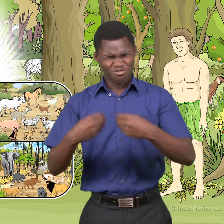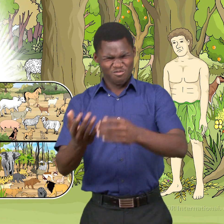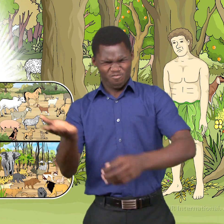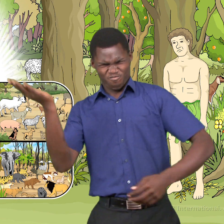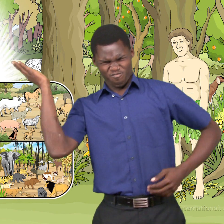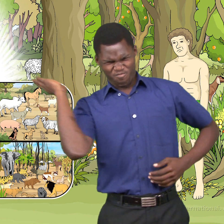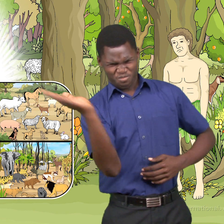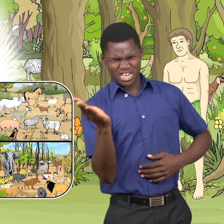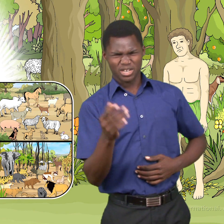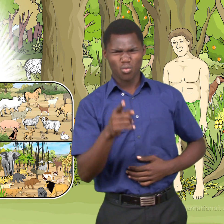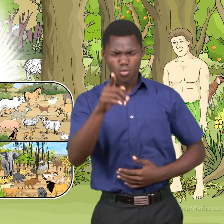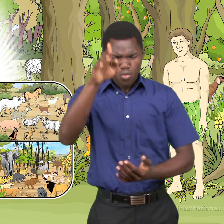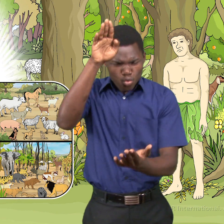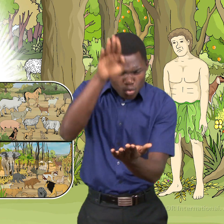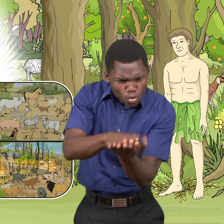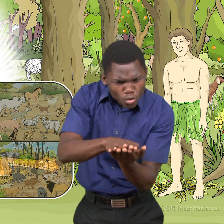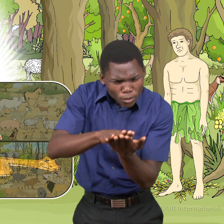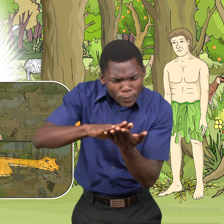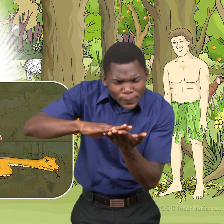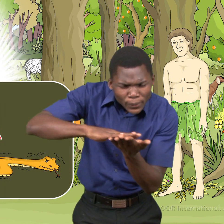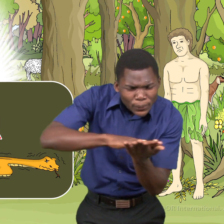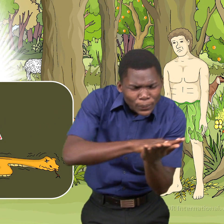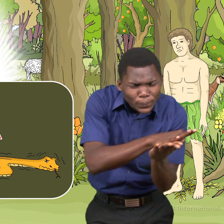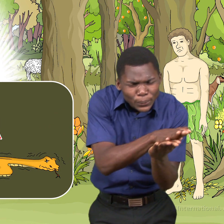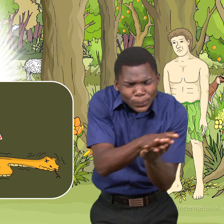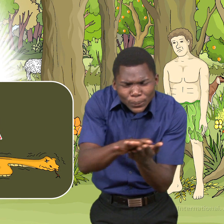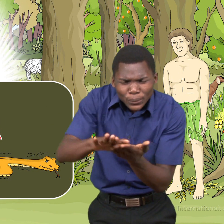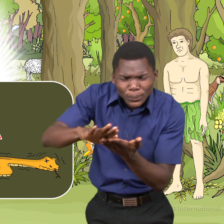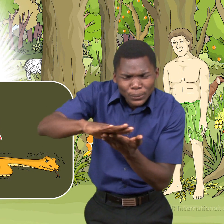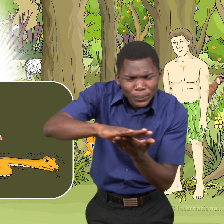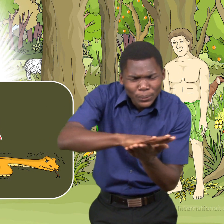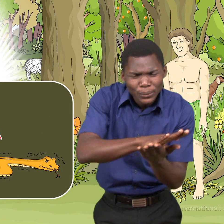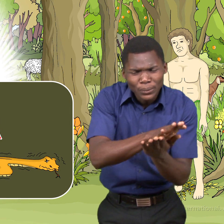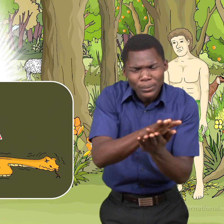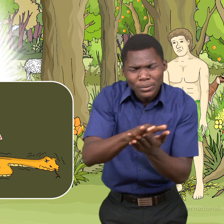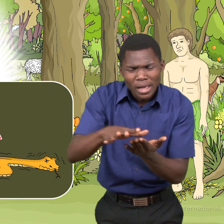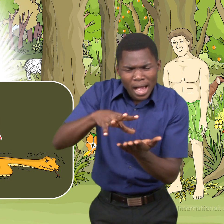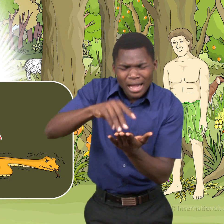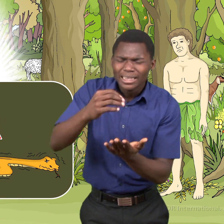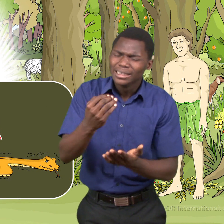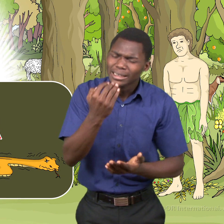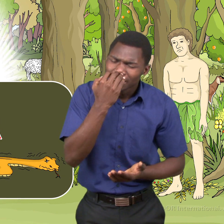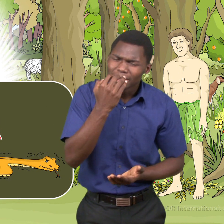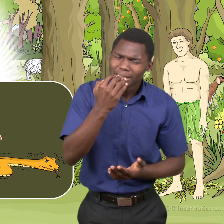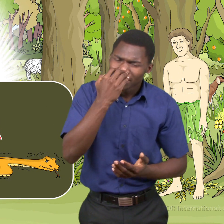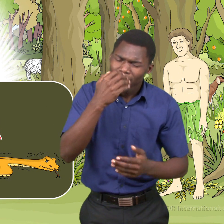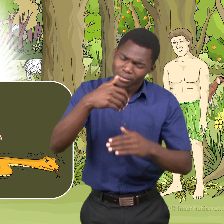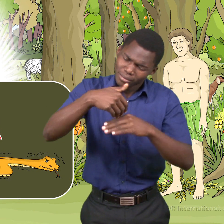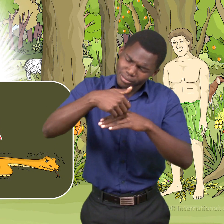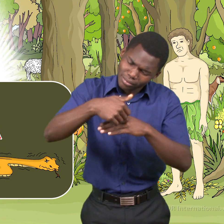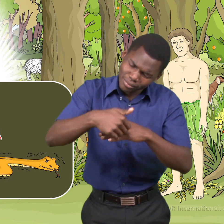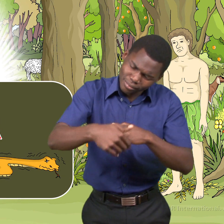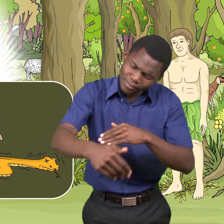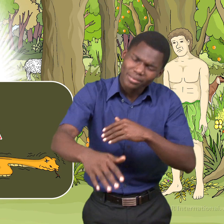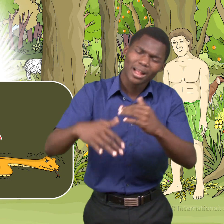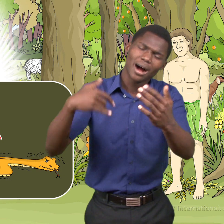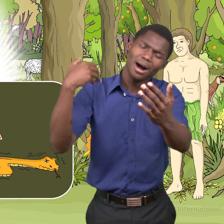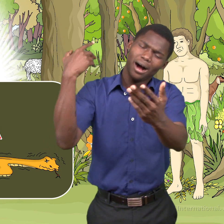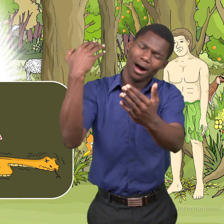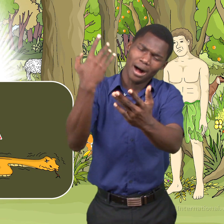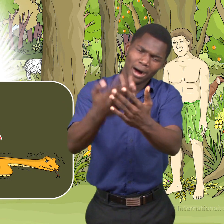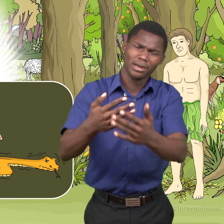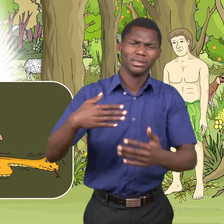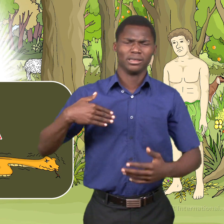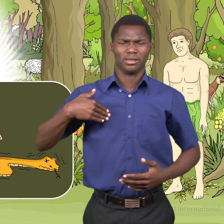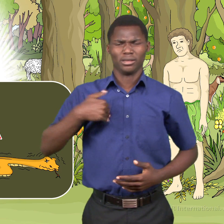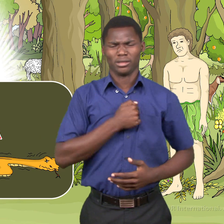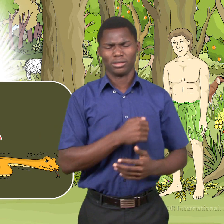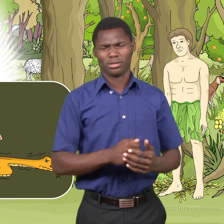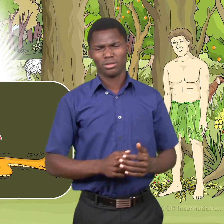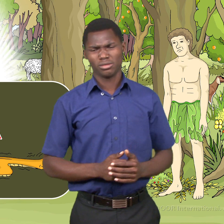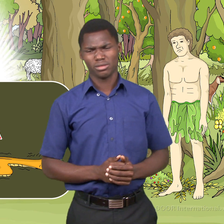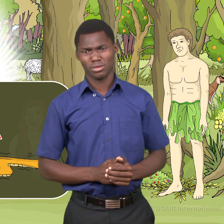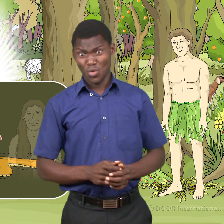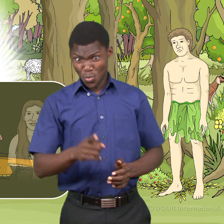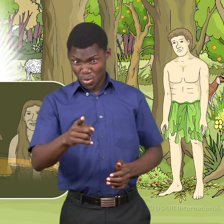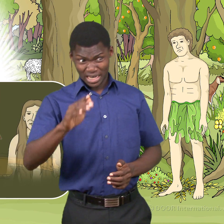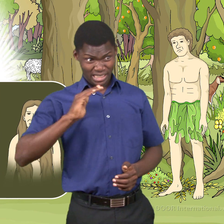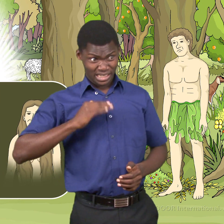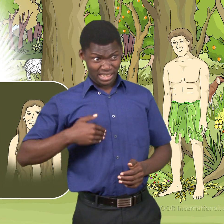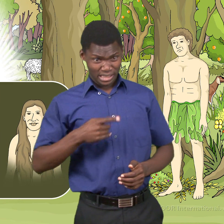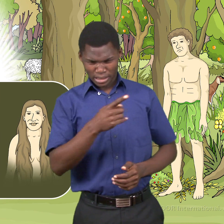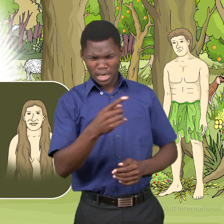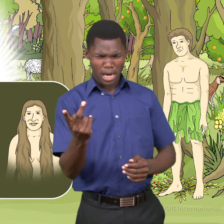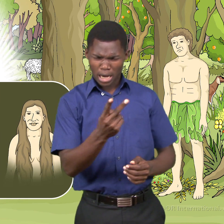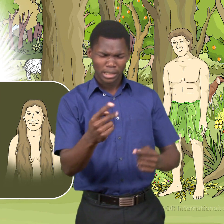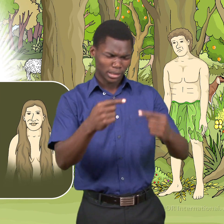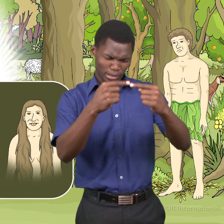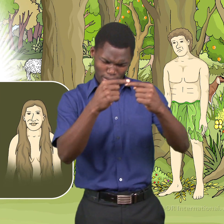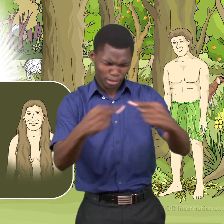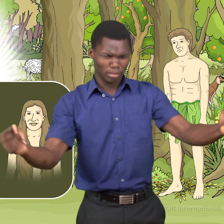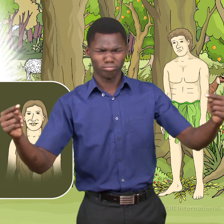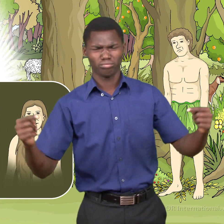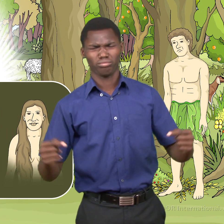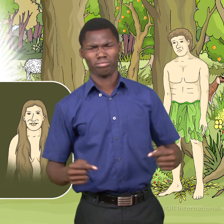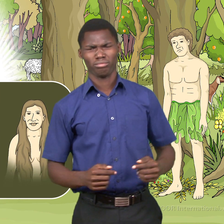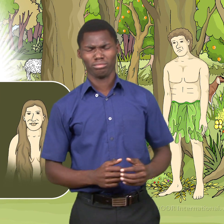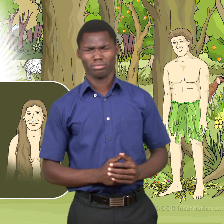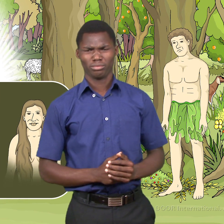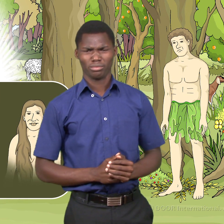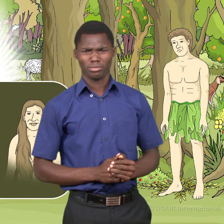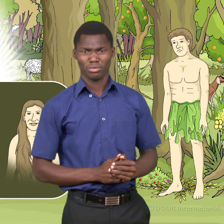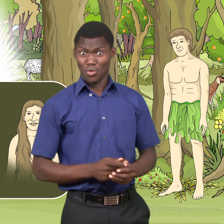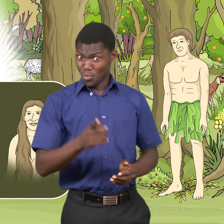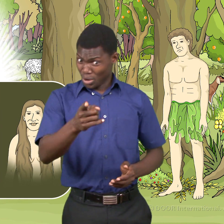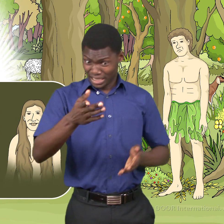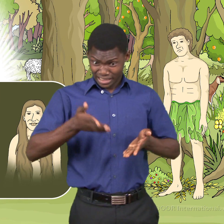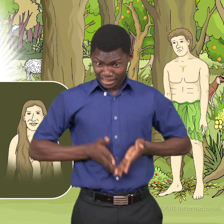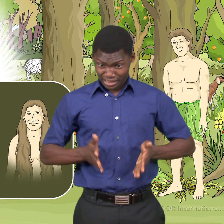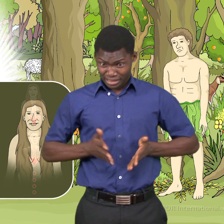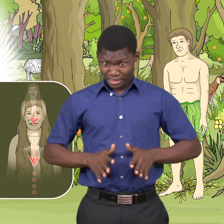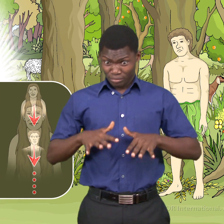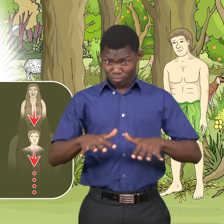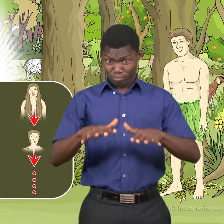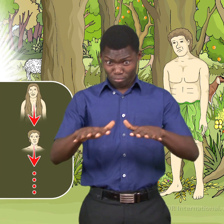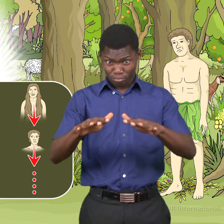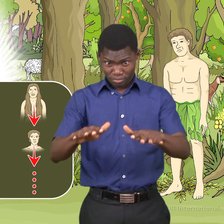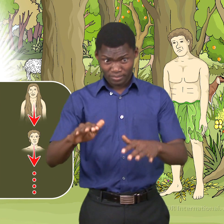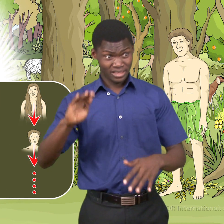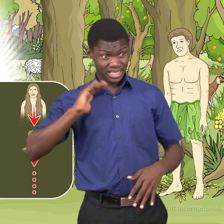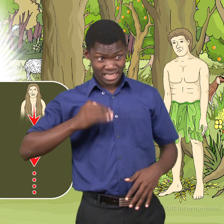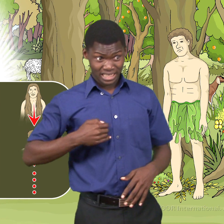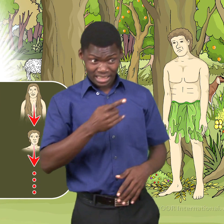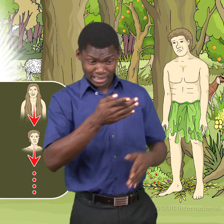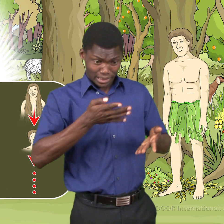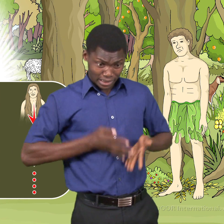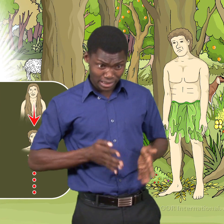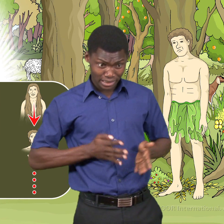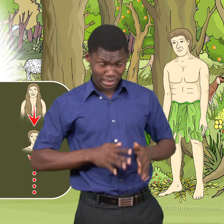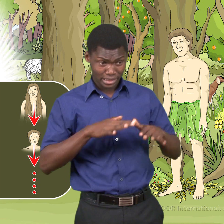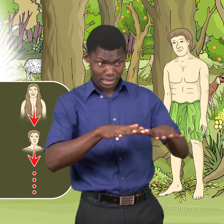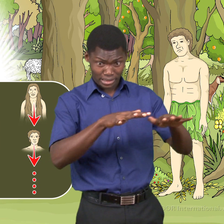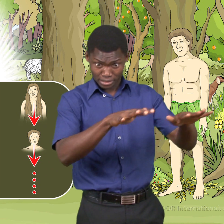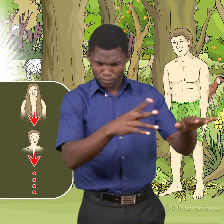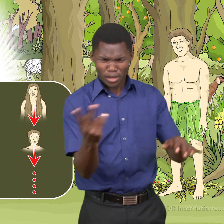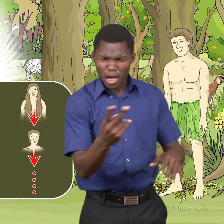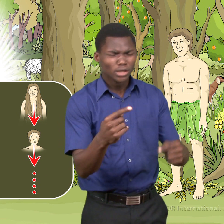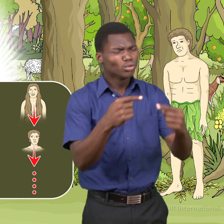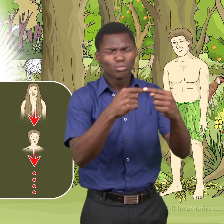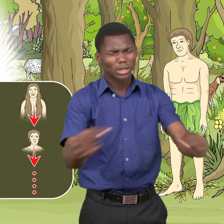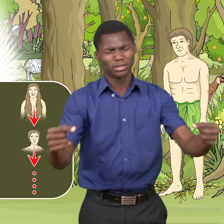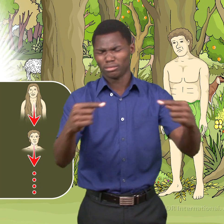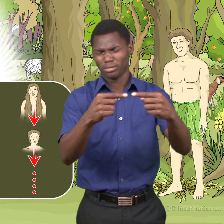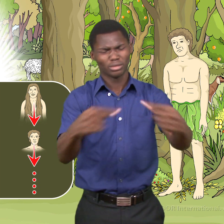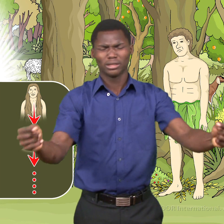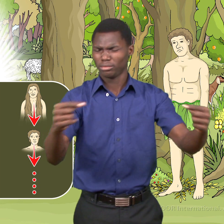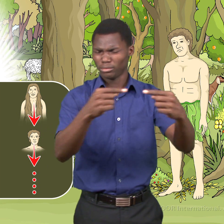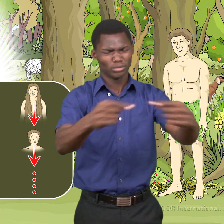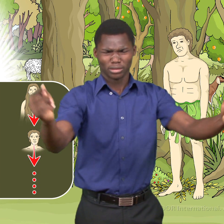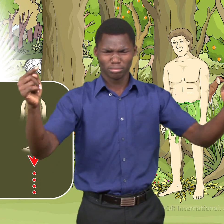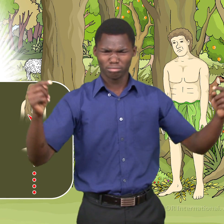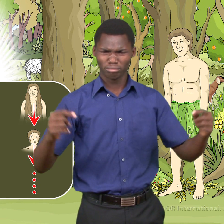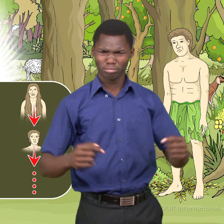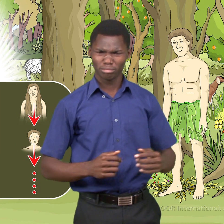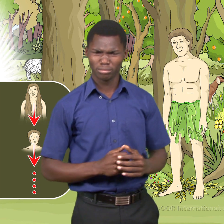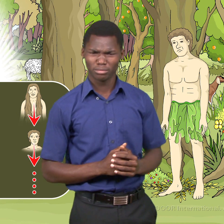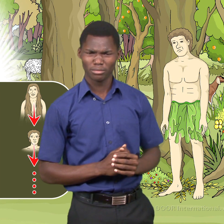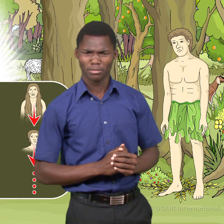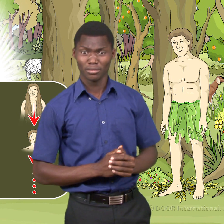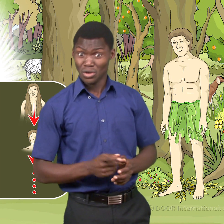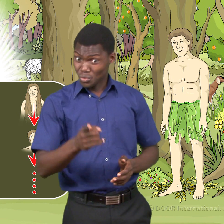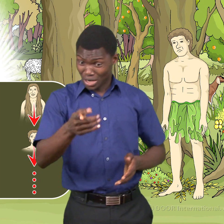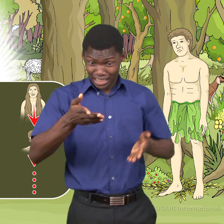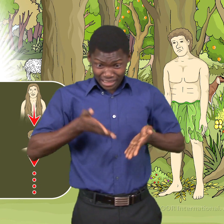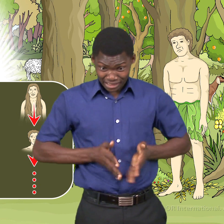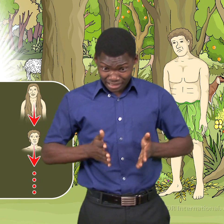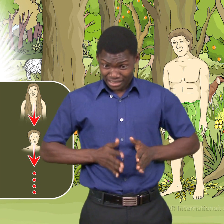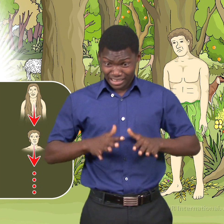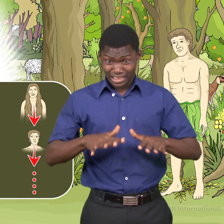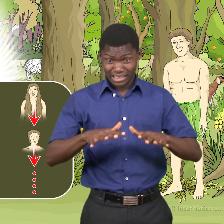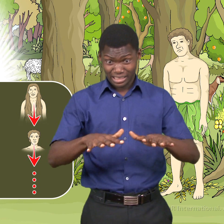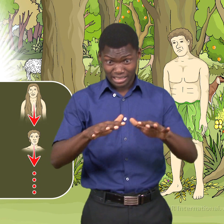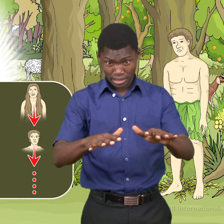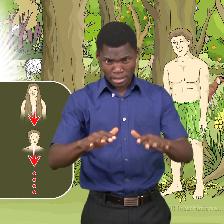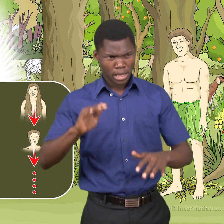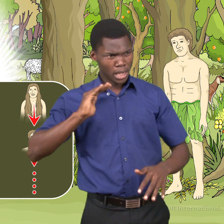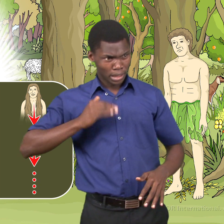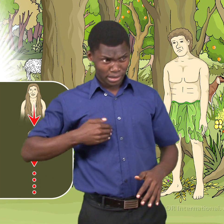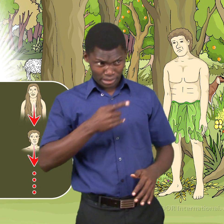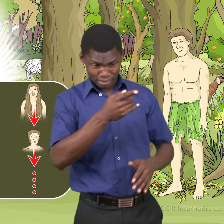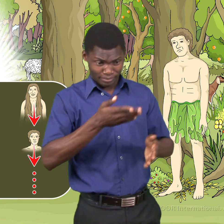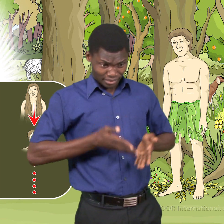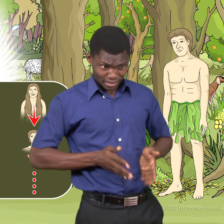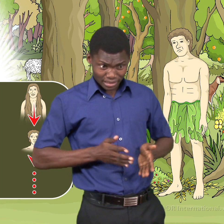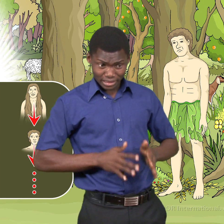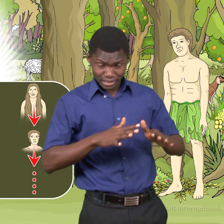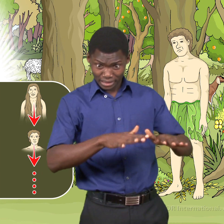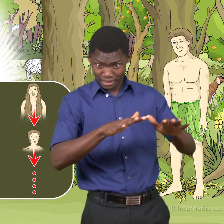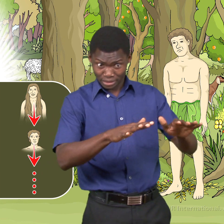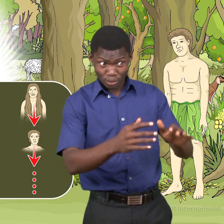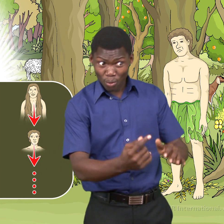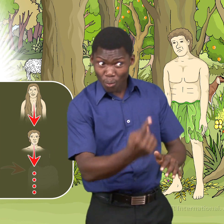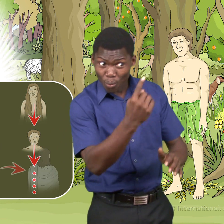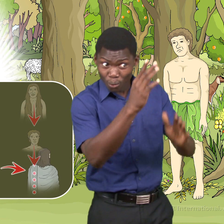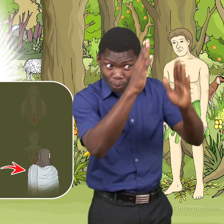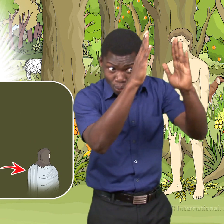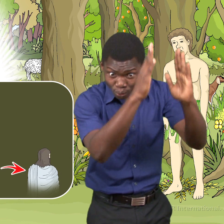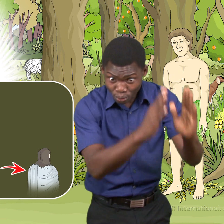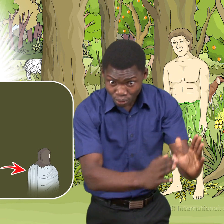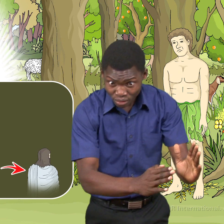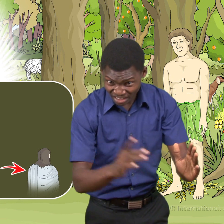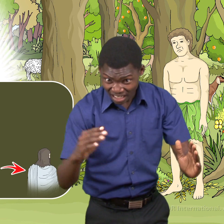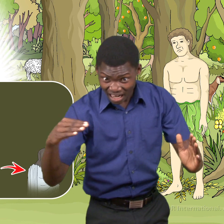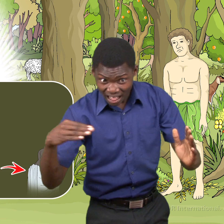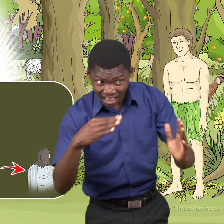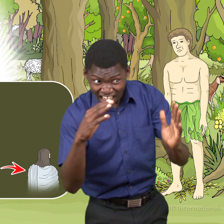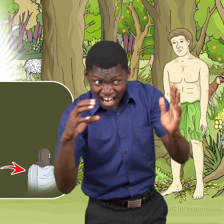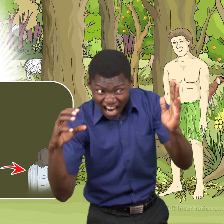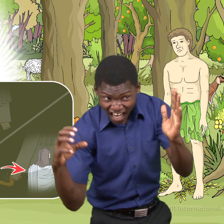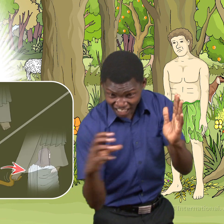On your belly will you go, and dust you will eat, all the days of your life. And I will put enmity between you and the woman, and between your seed and her seed.